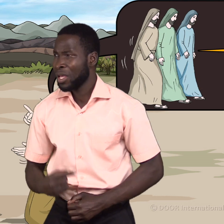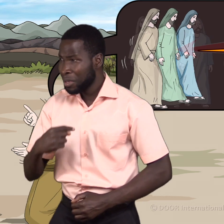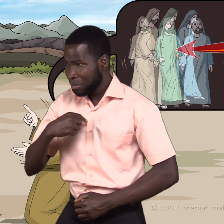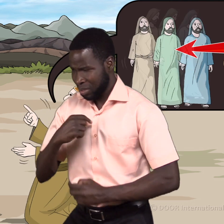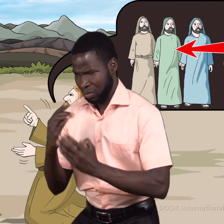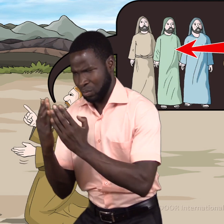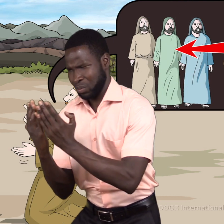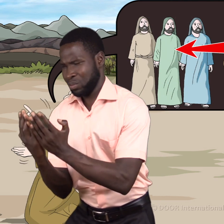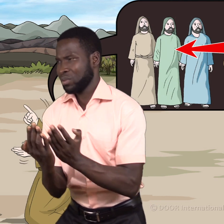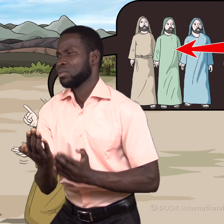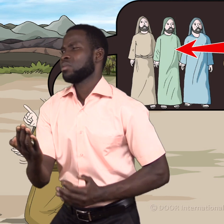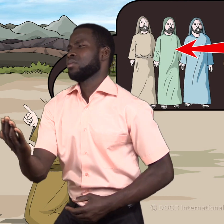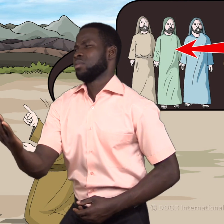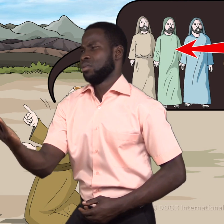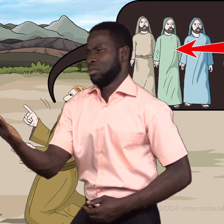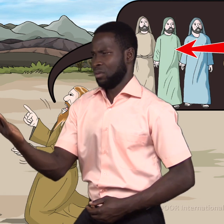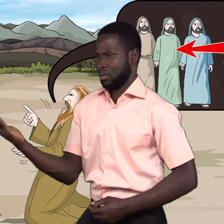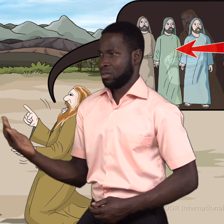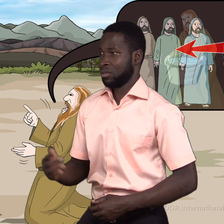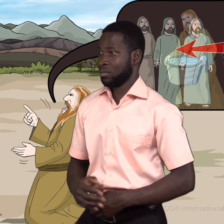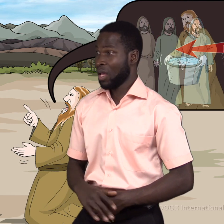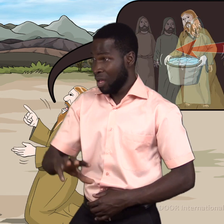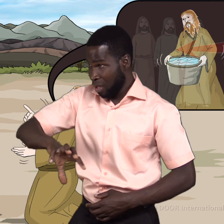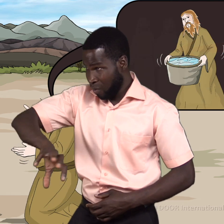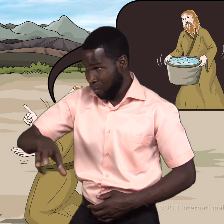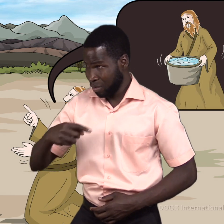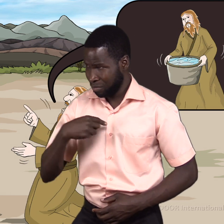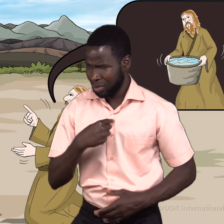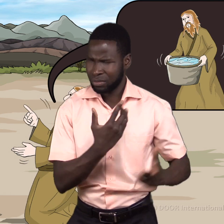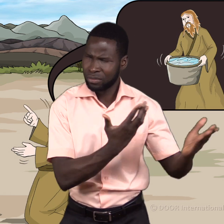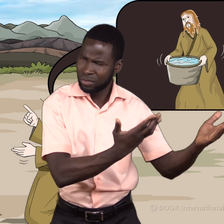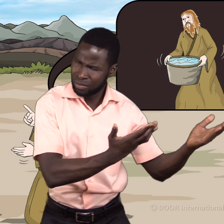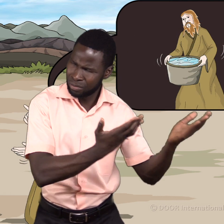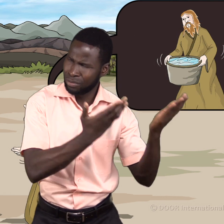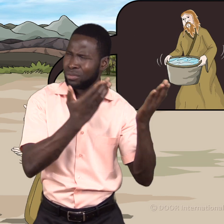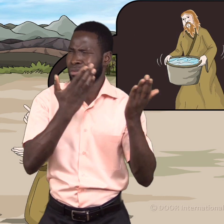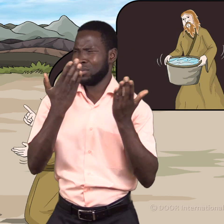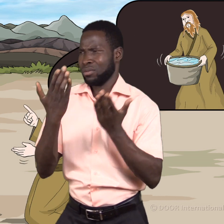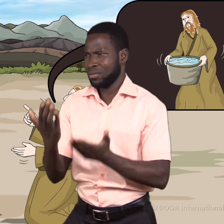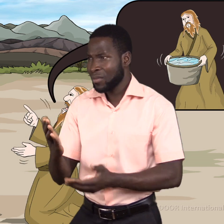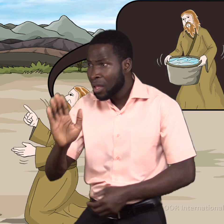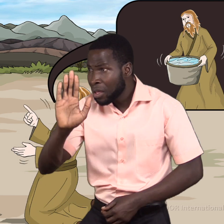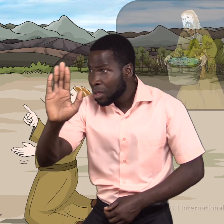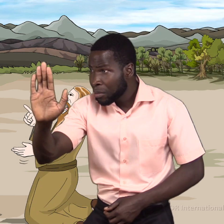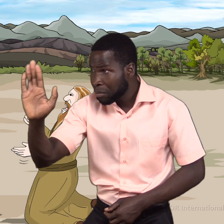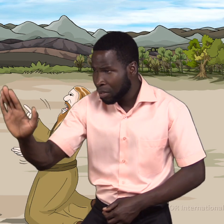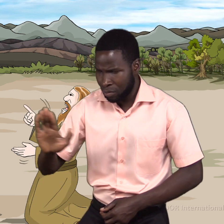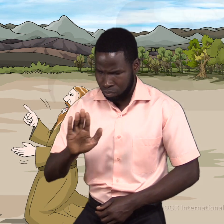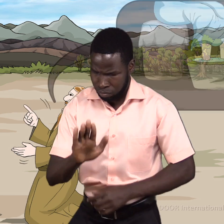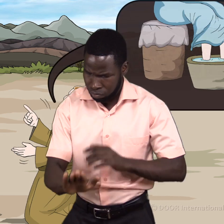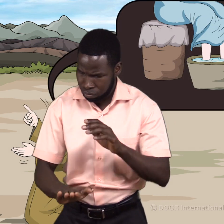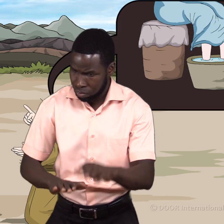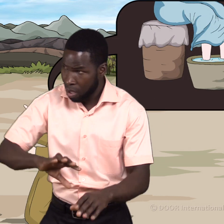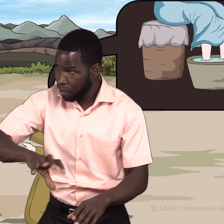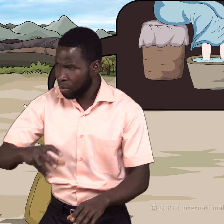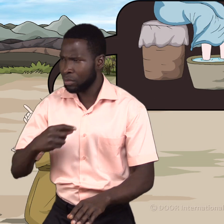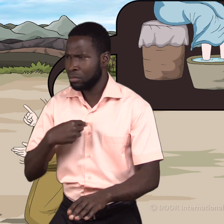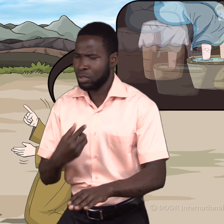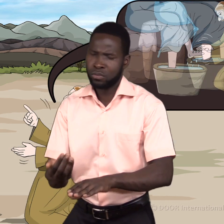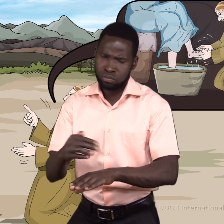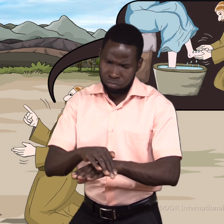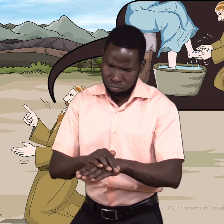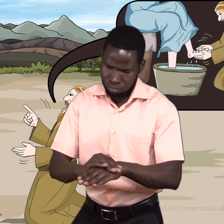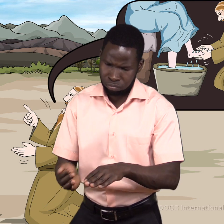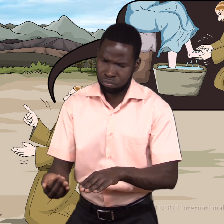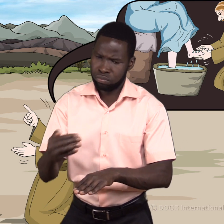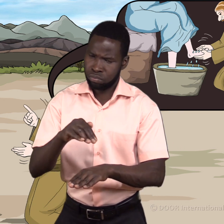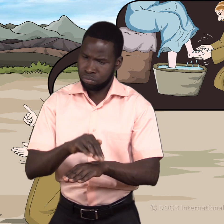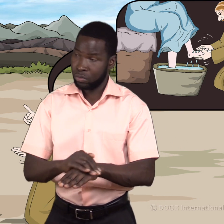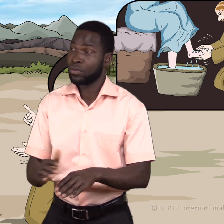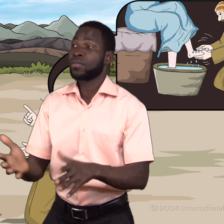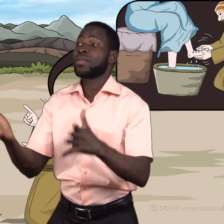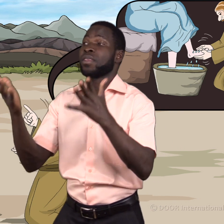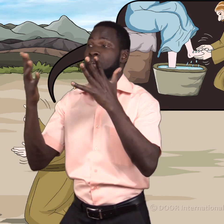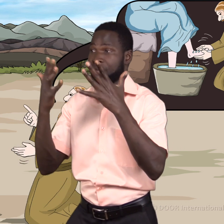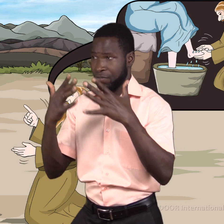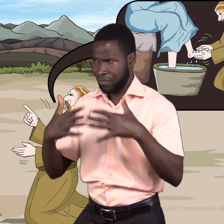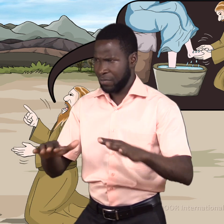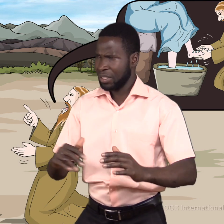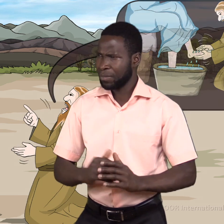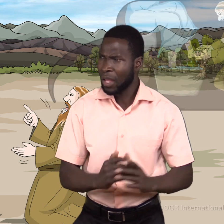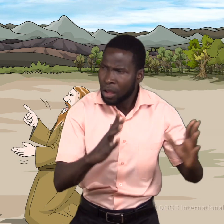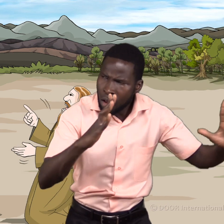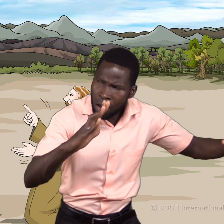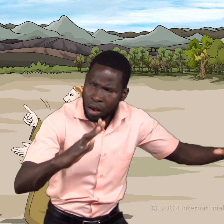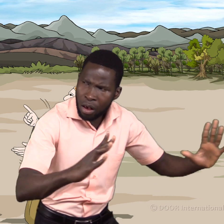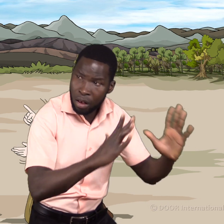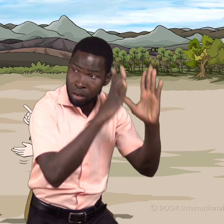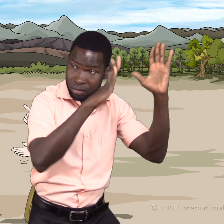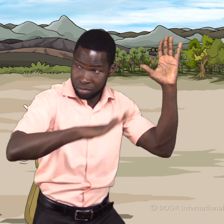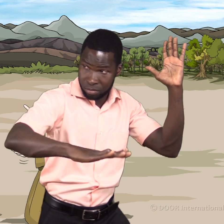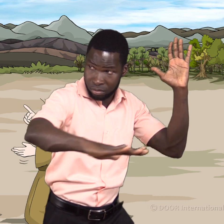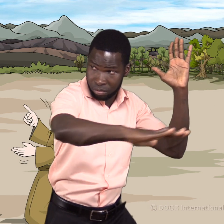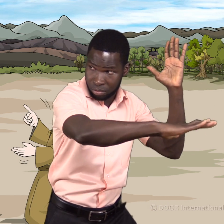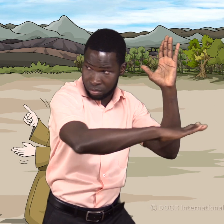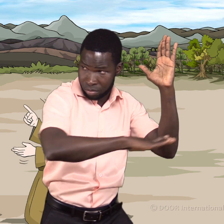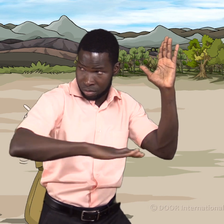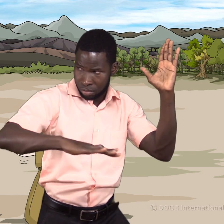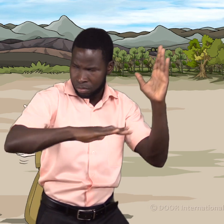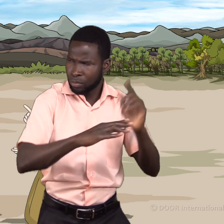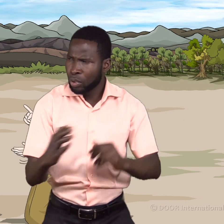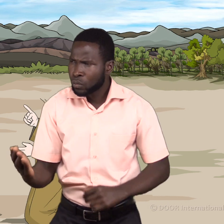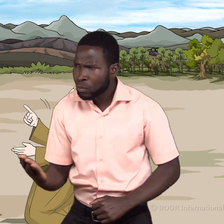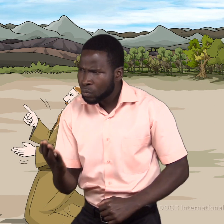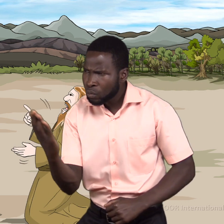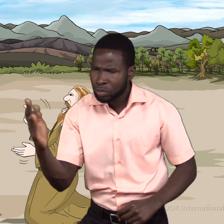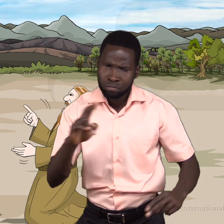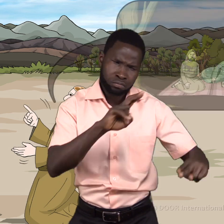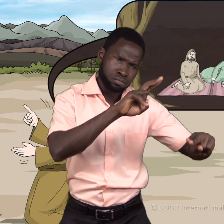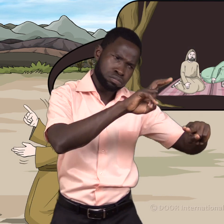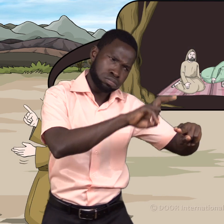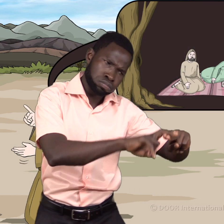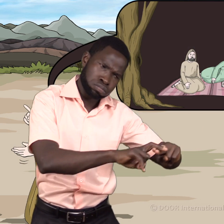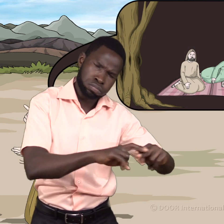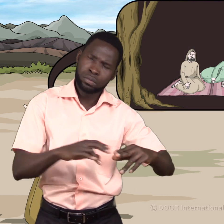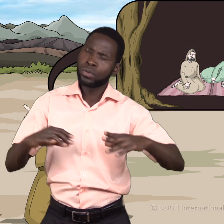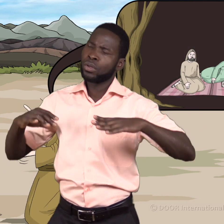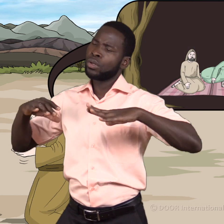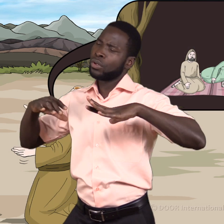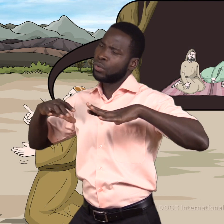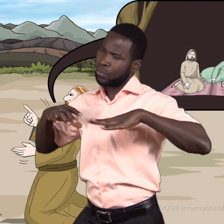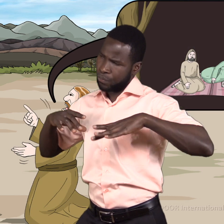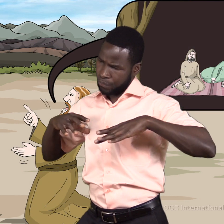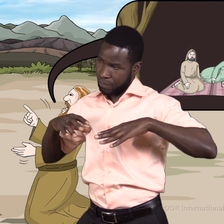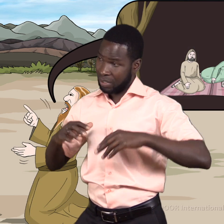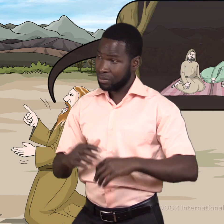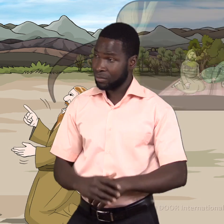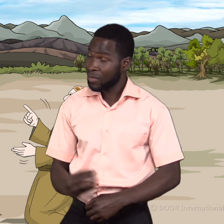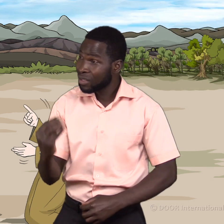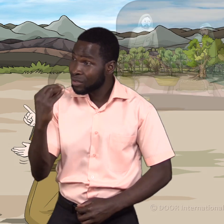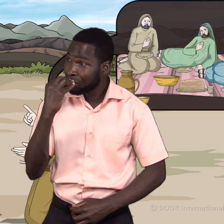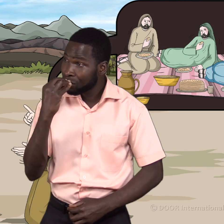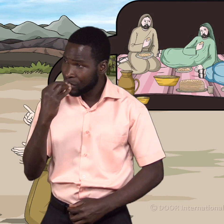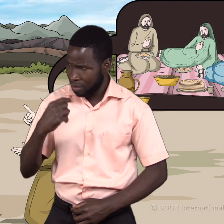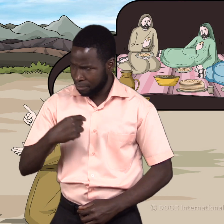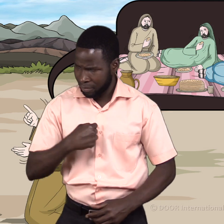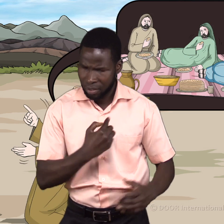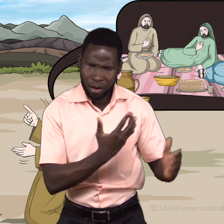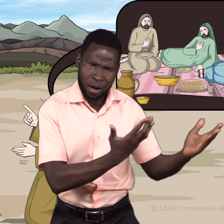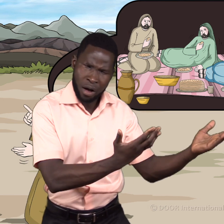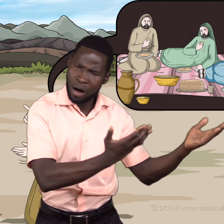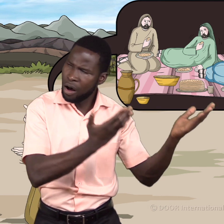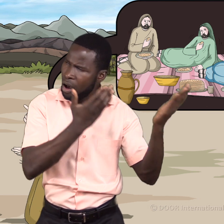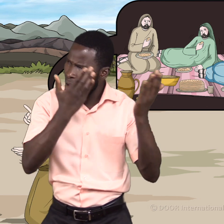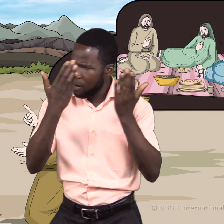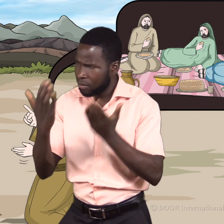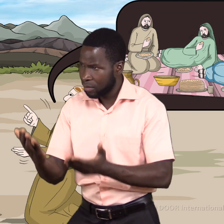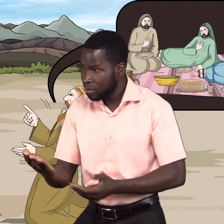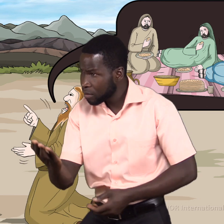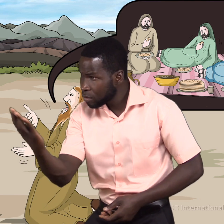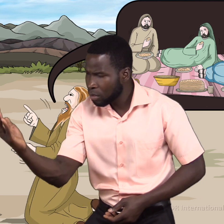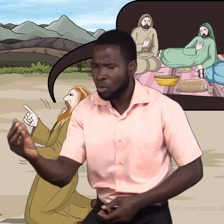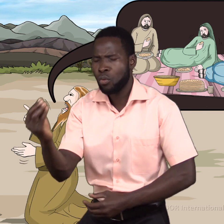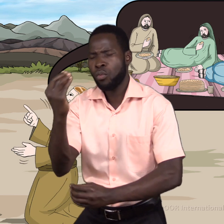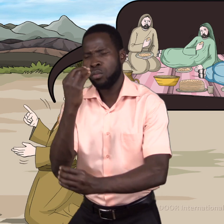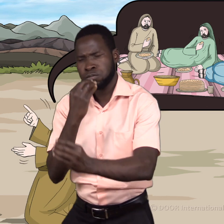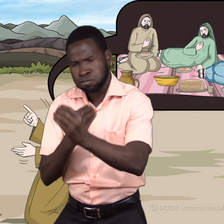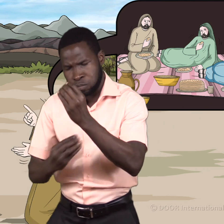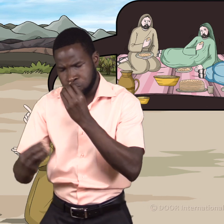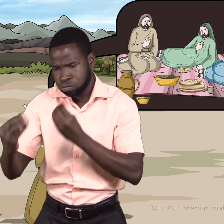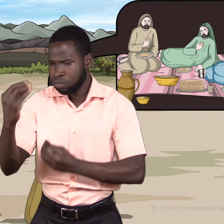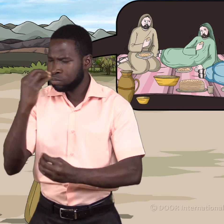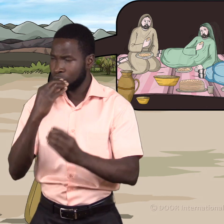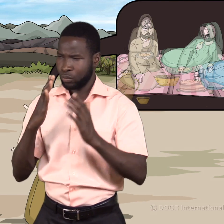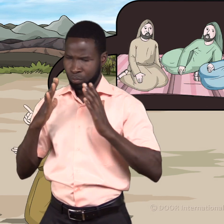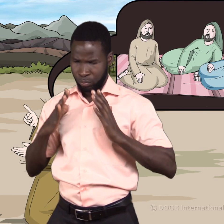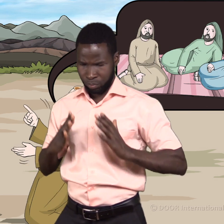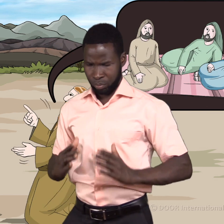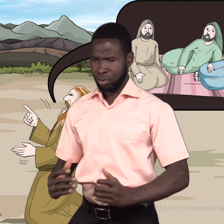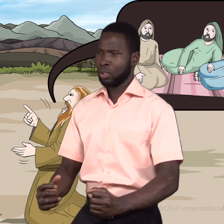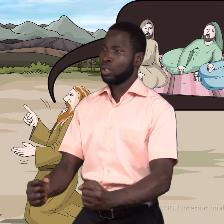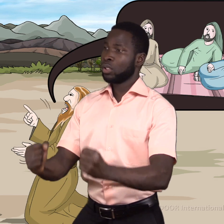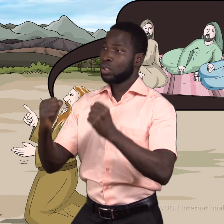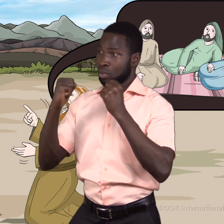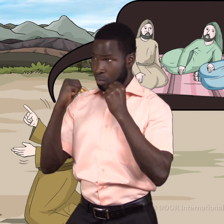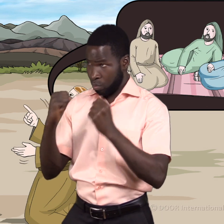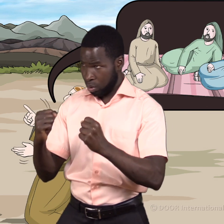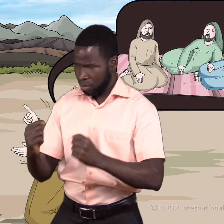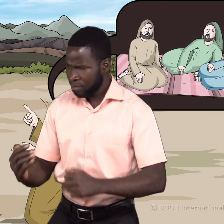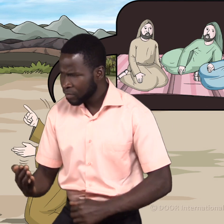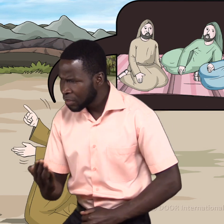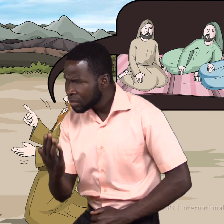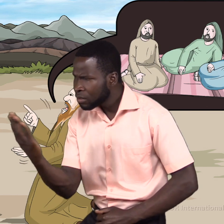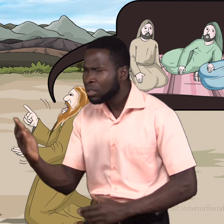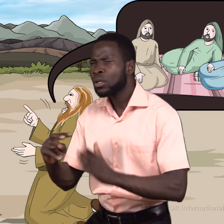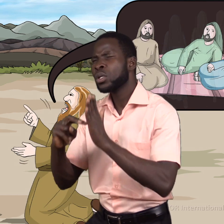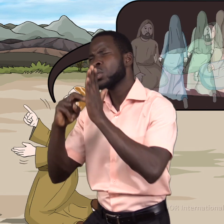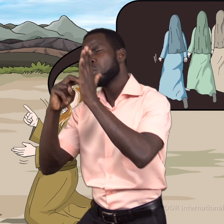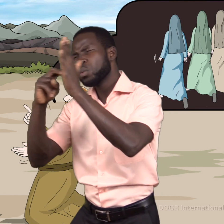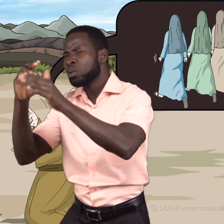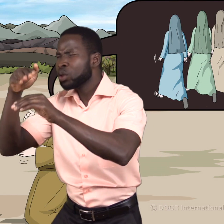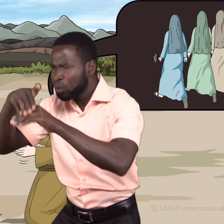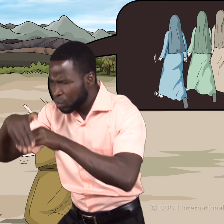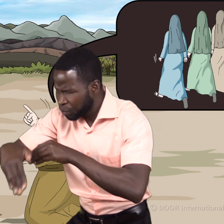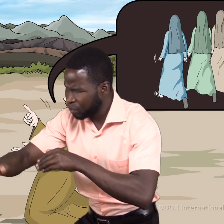Let a little water be brought, that you may wash your feet and rest yourselves under the tree. And I will bring a bit of bread so that you may refresh yourselves. This is why you have passed your servant’s way.